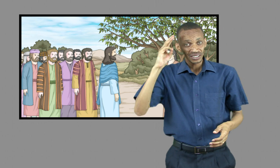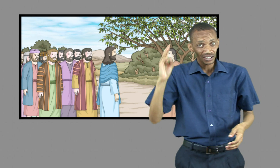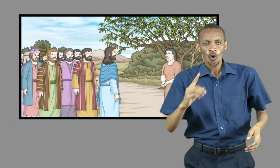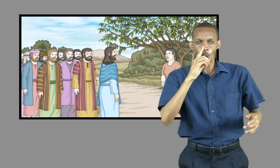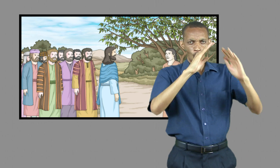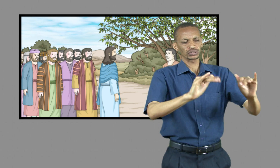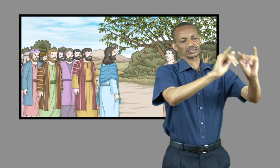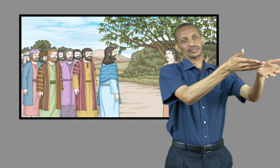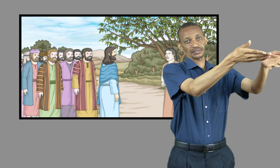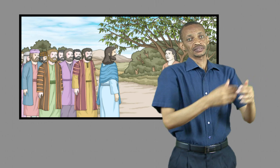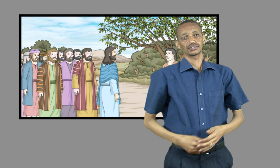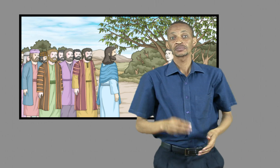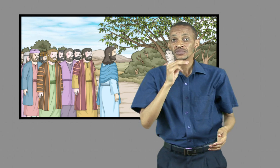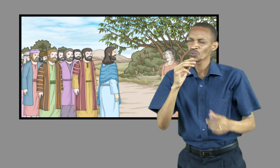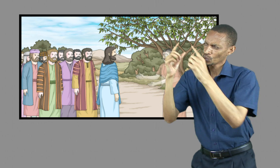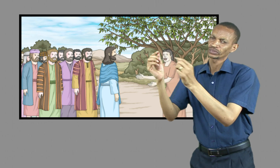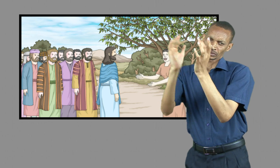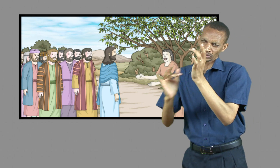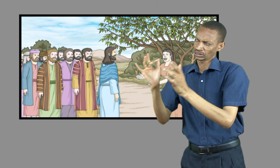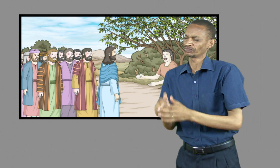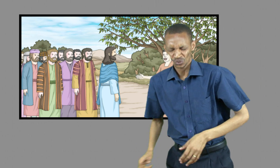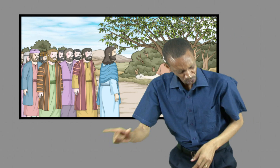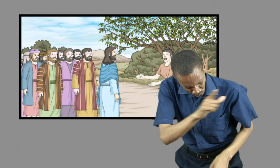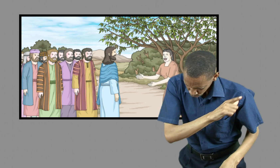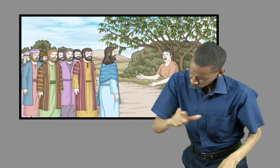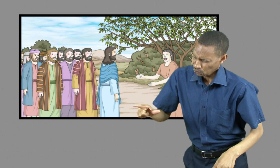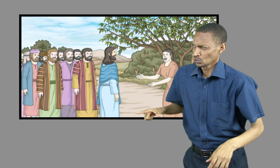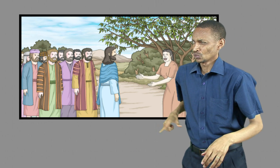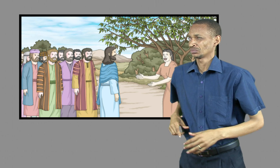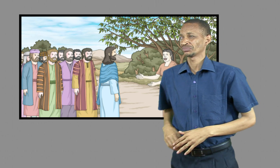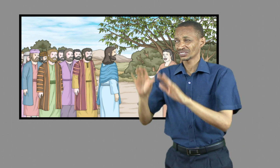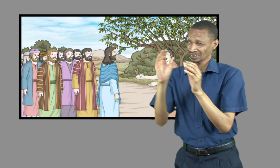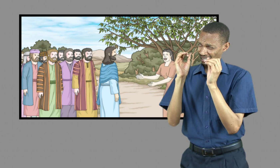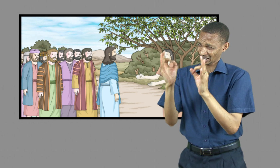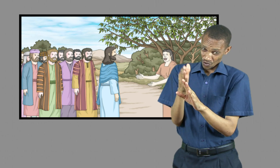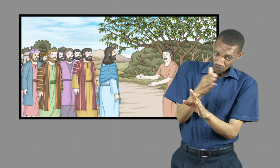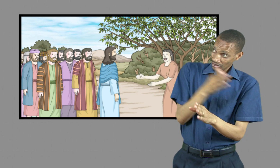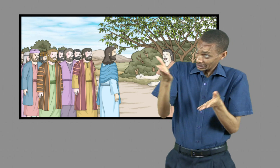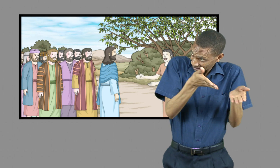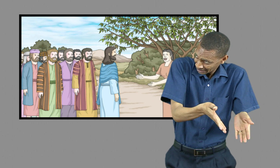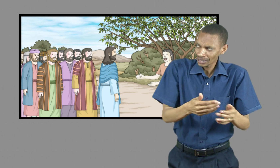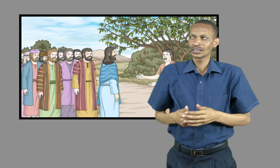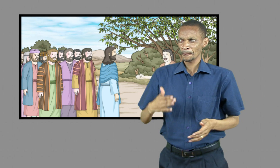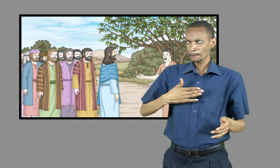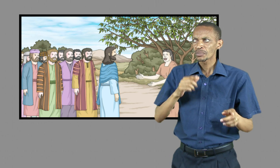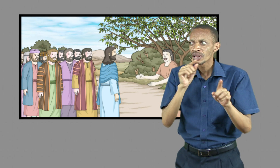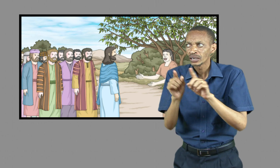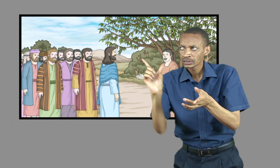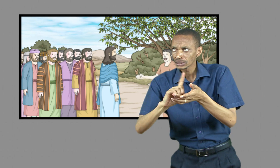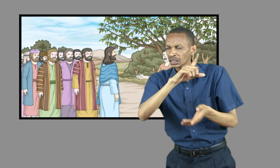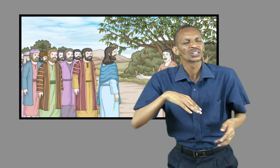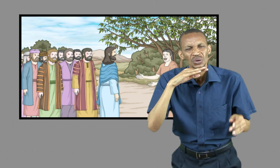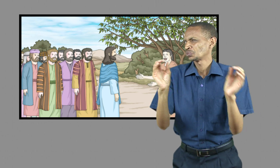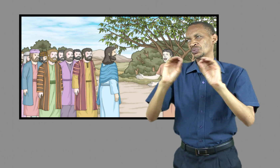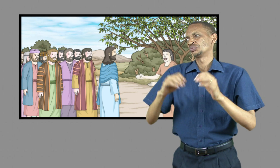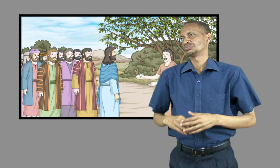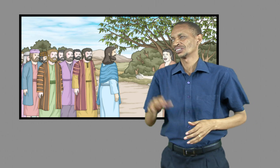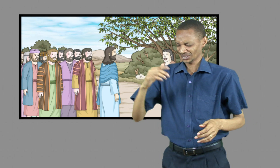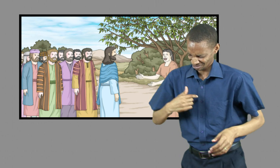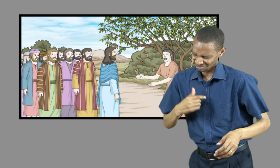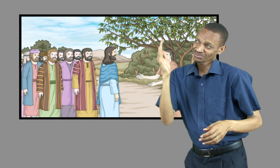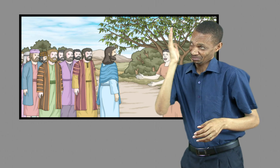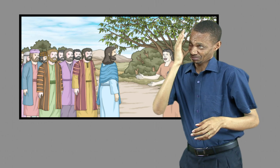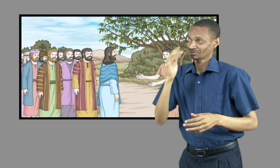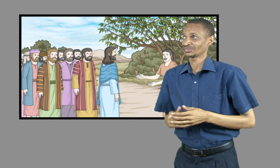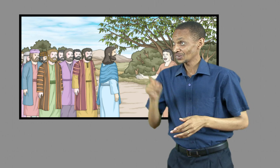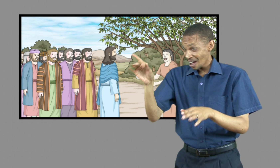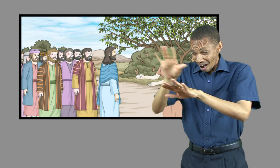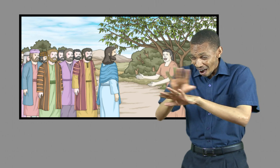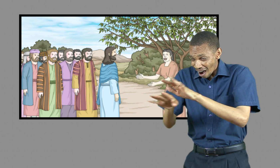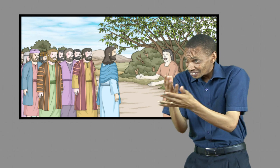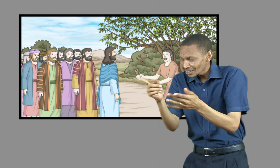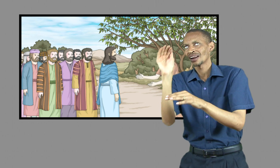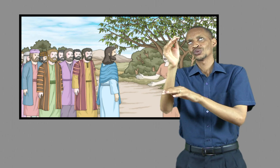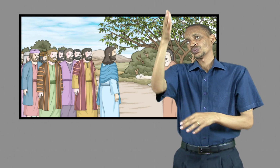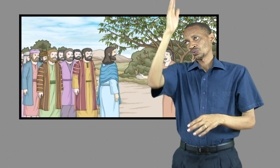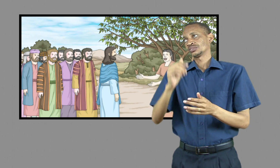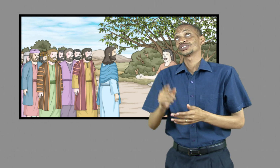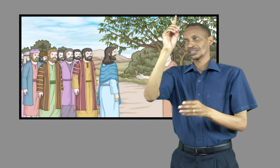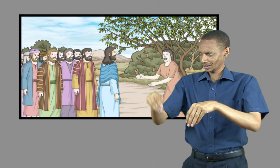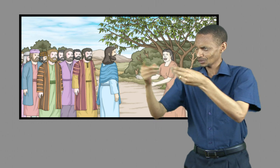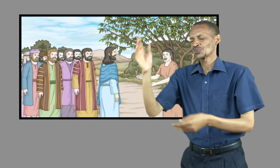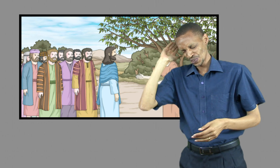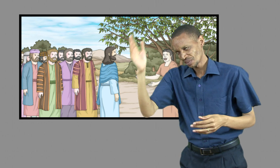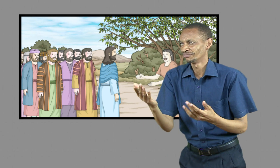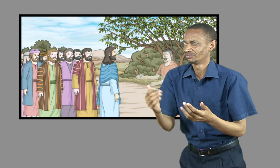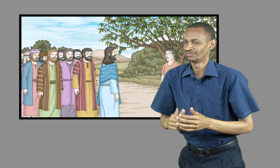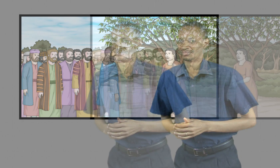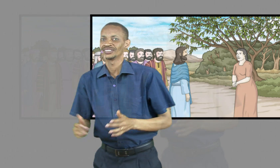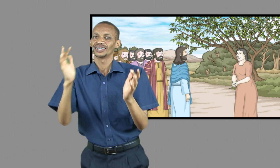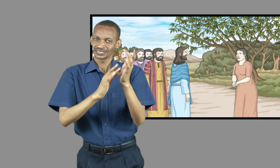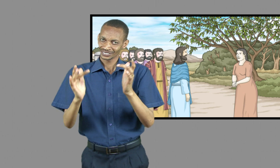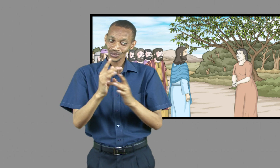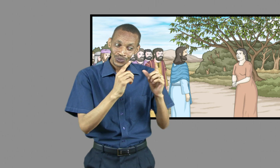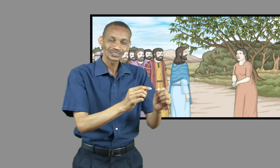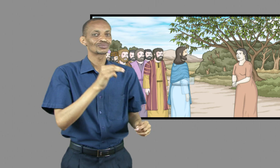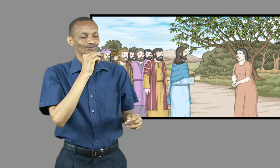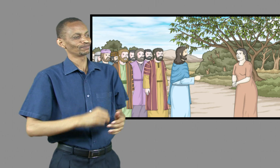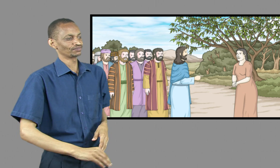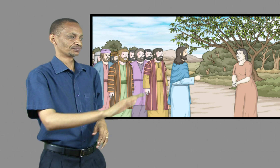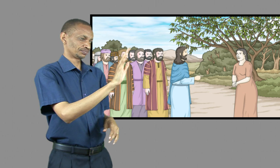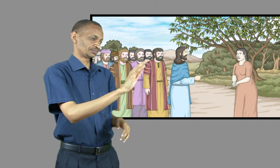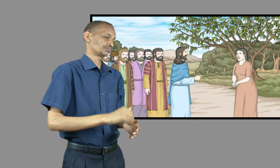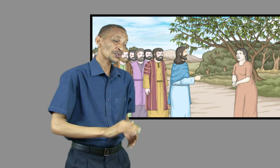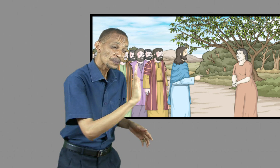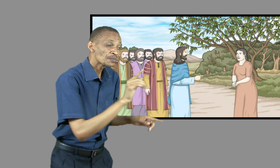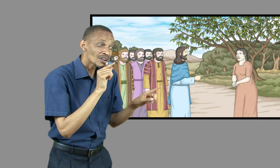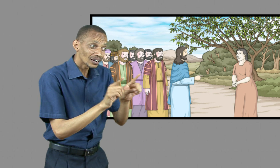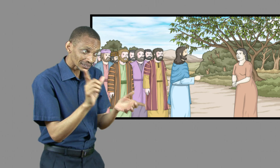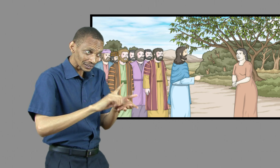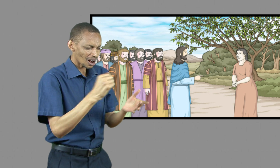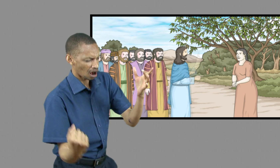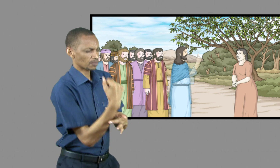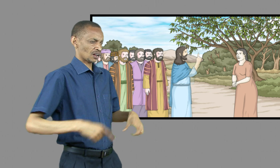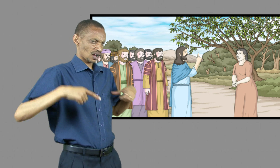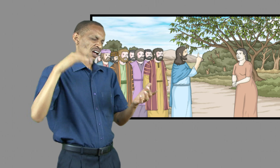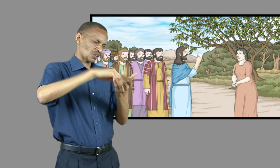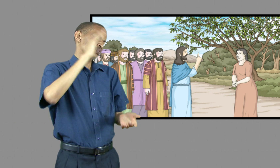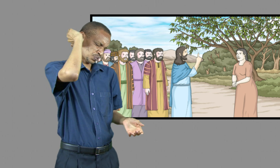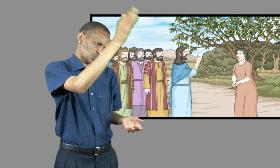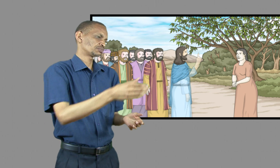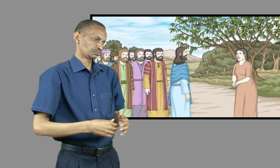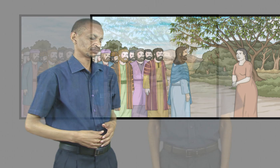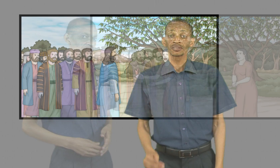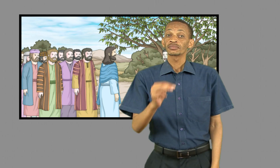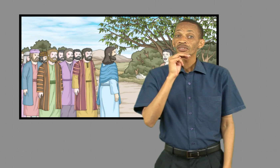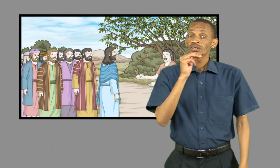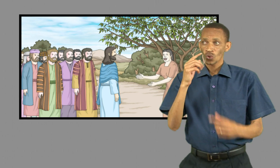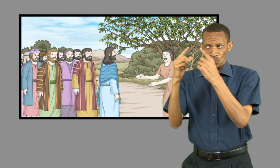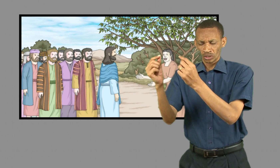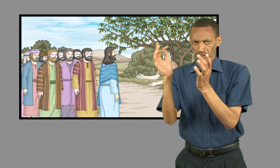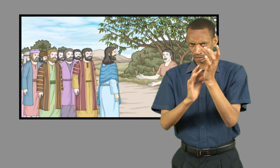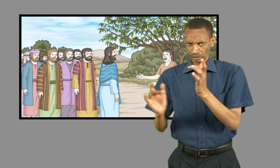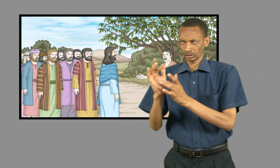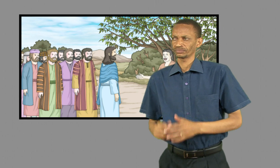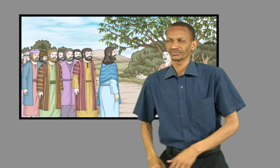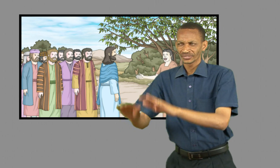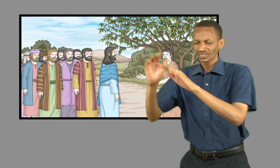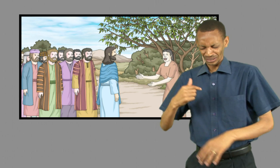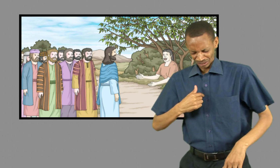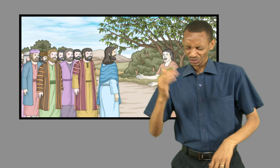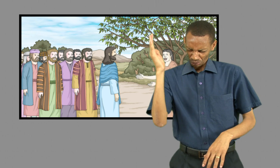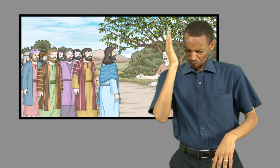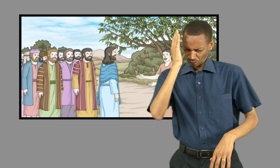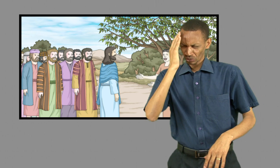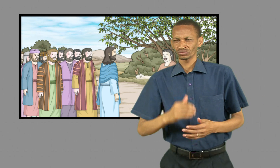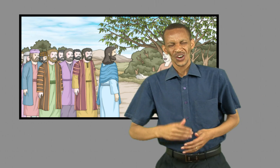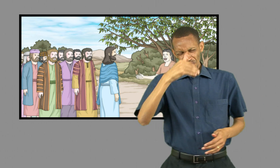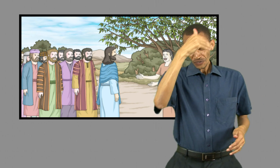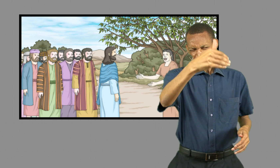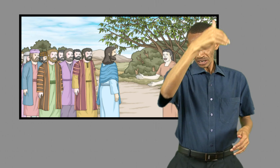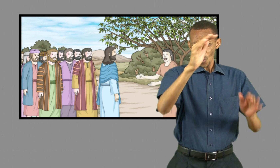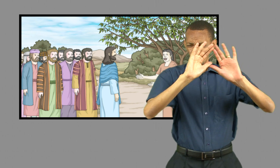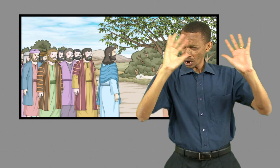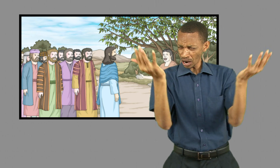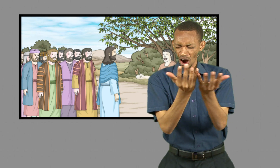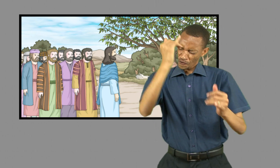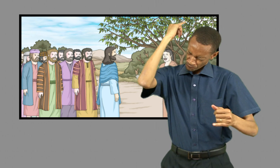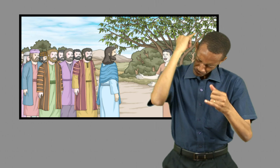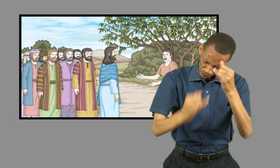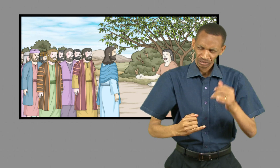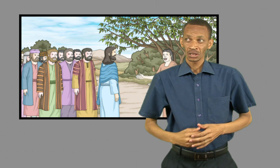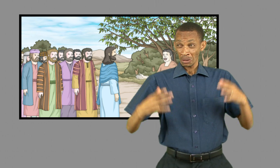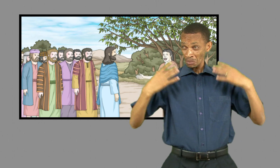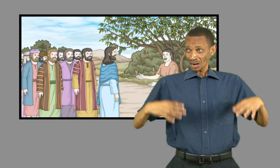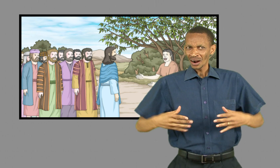But even now I know that God will give You whatever You ask of Him.” “Your brother will rise again,” Jesus told her.